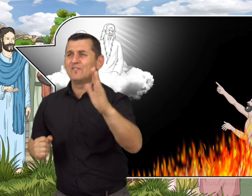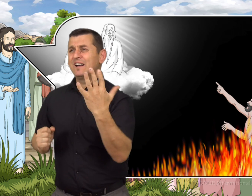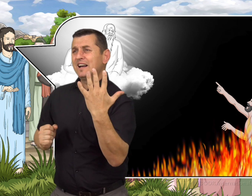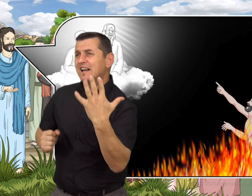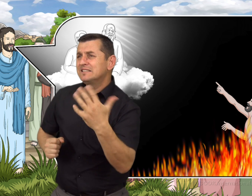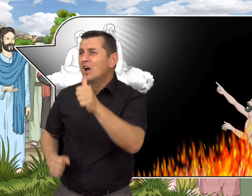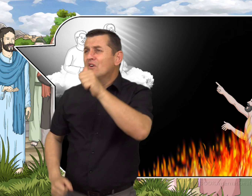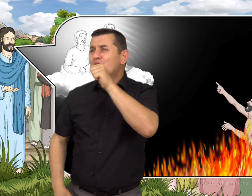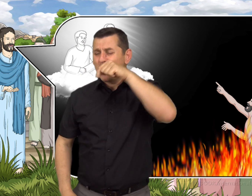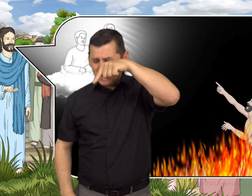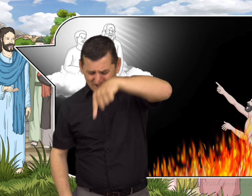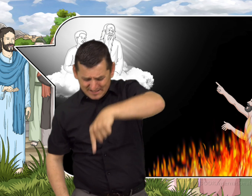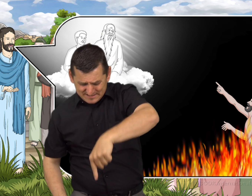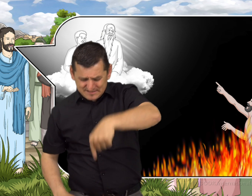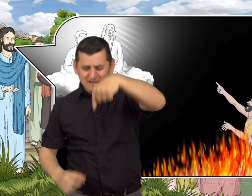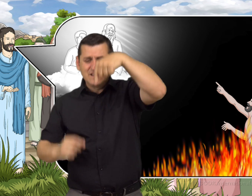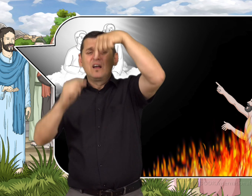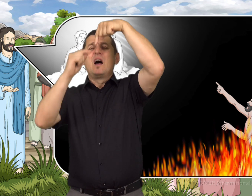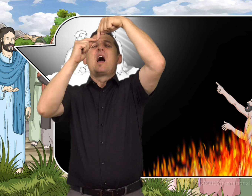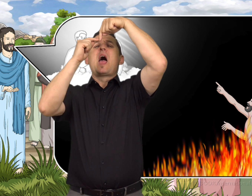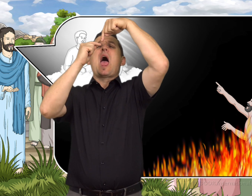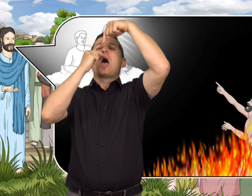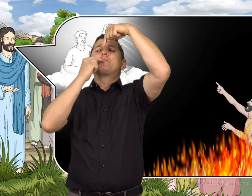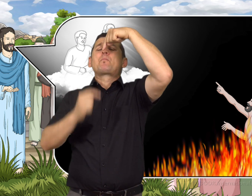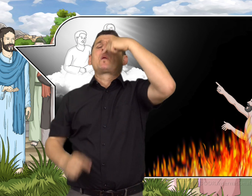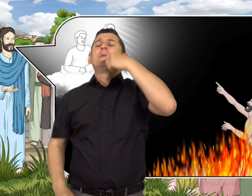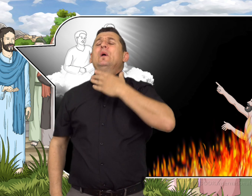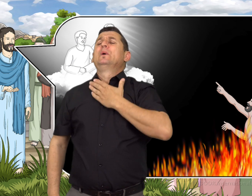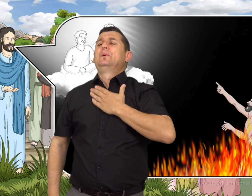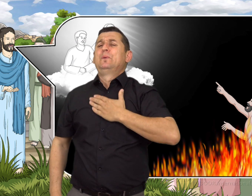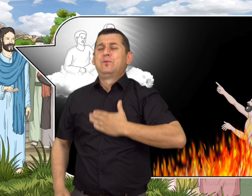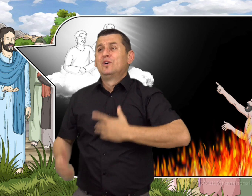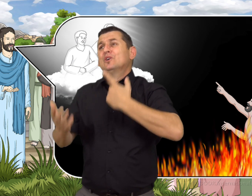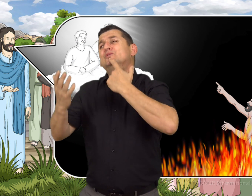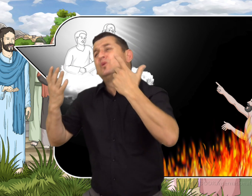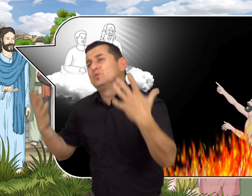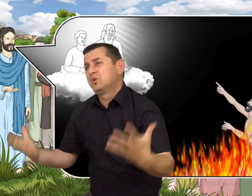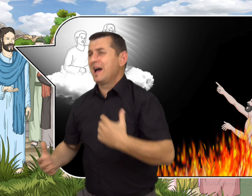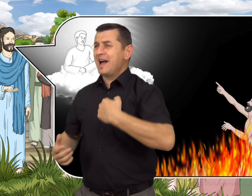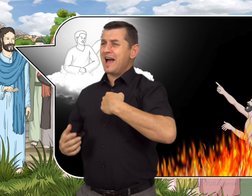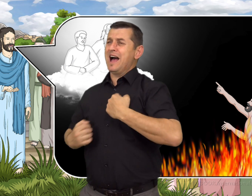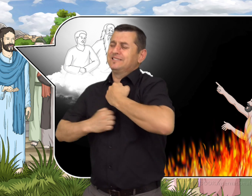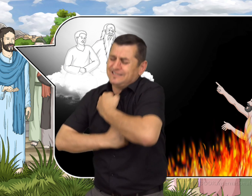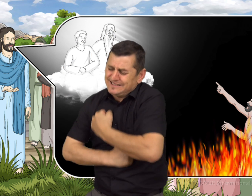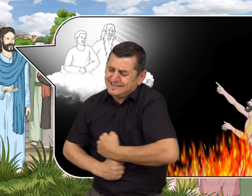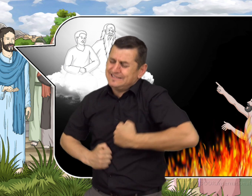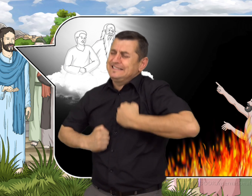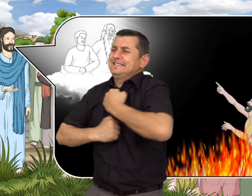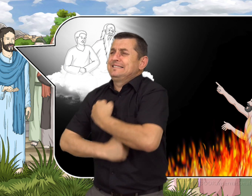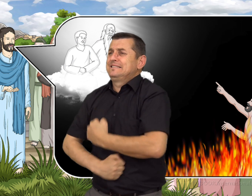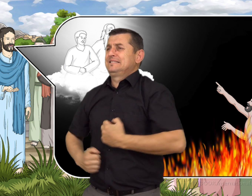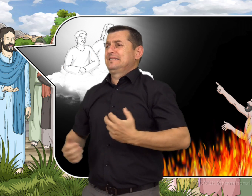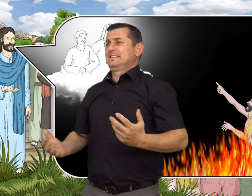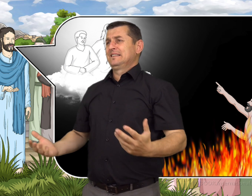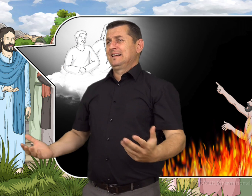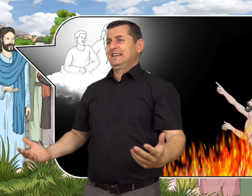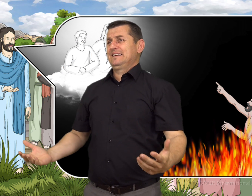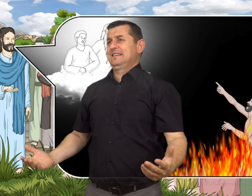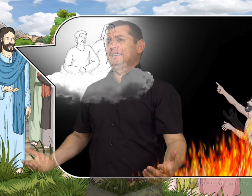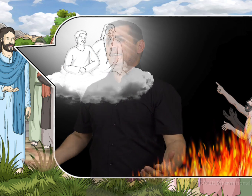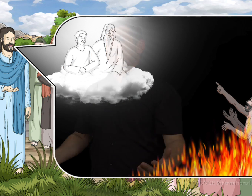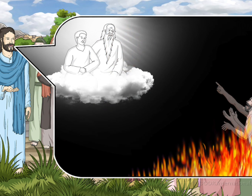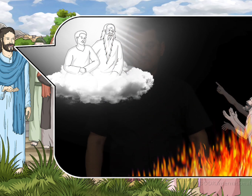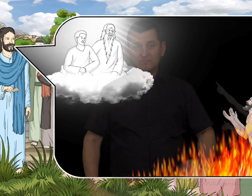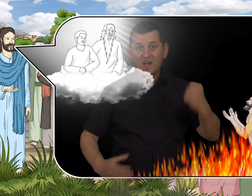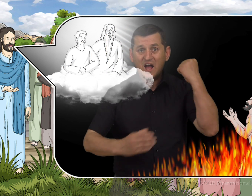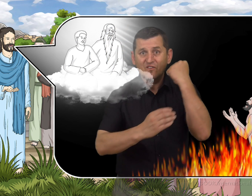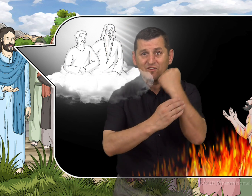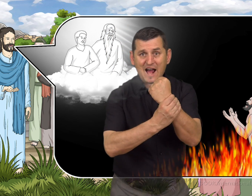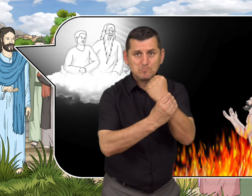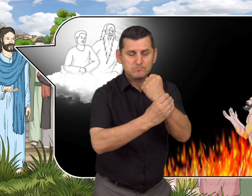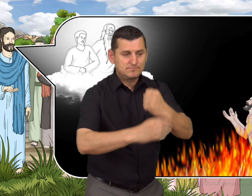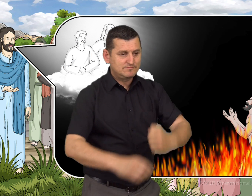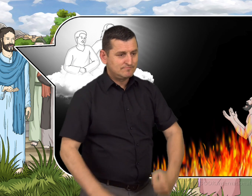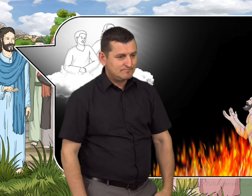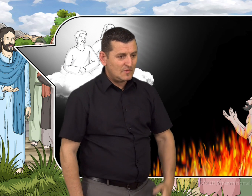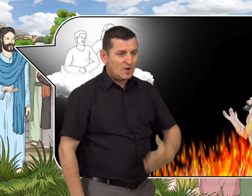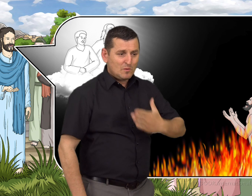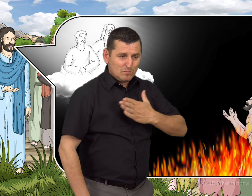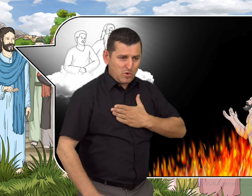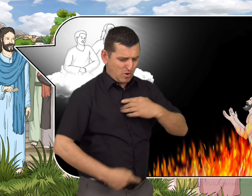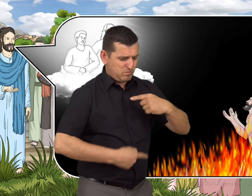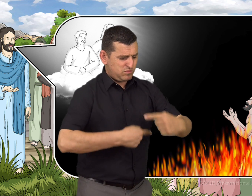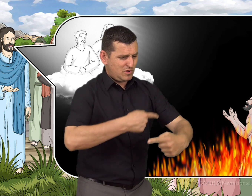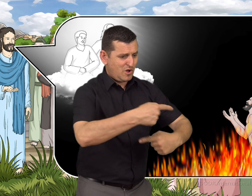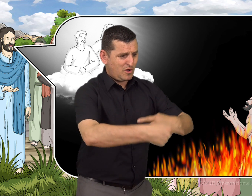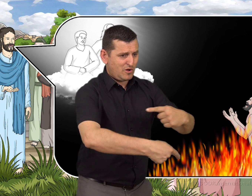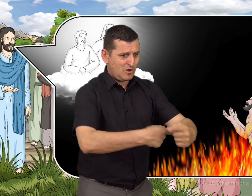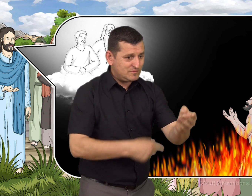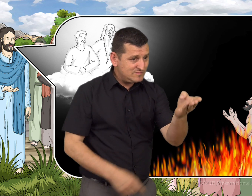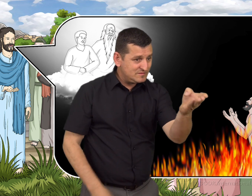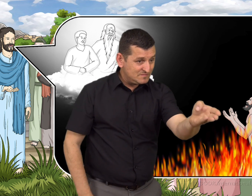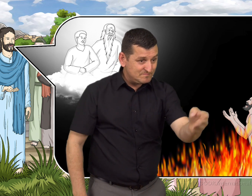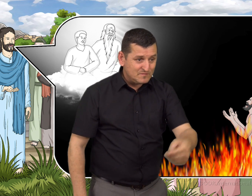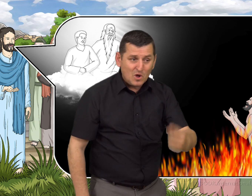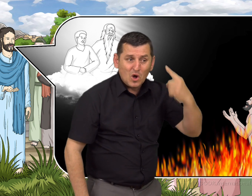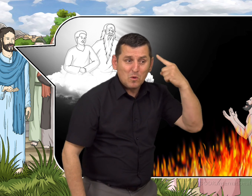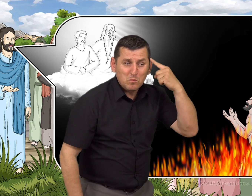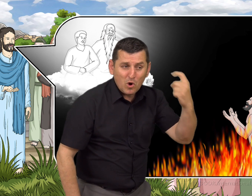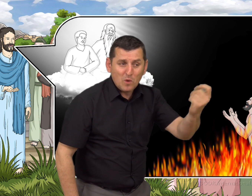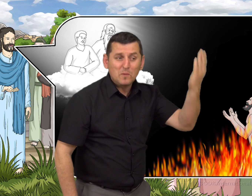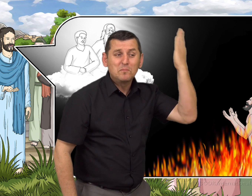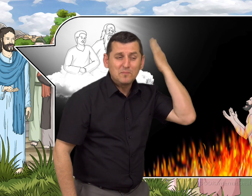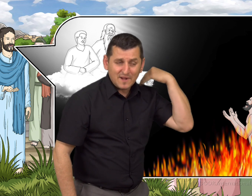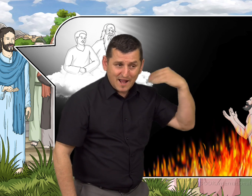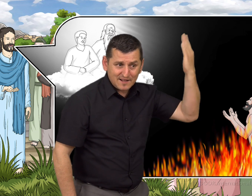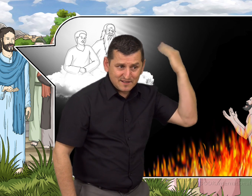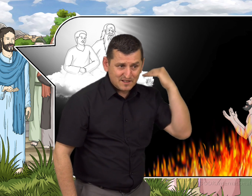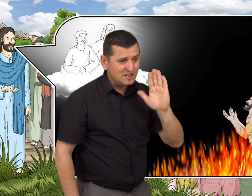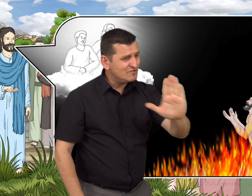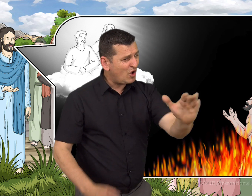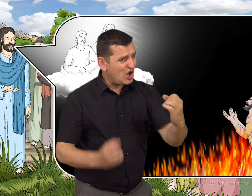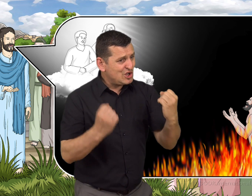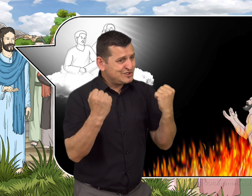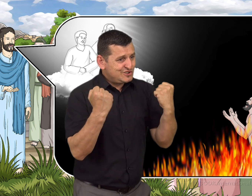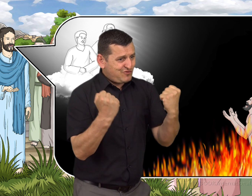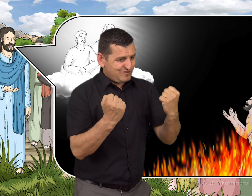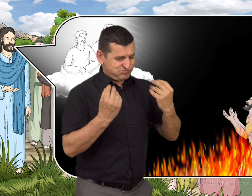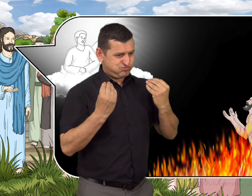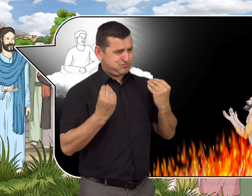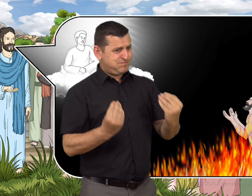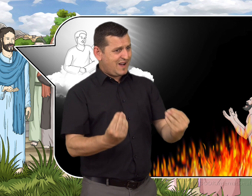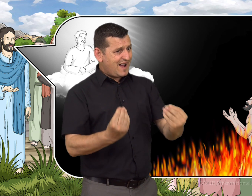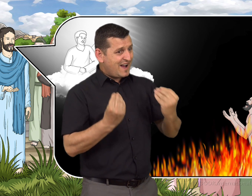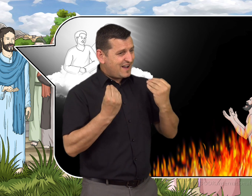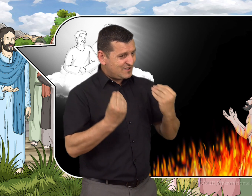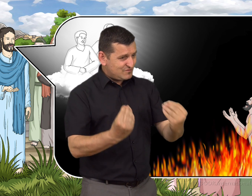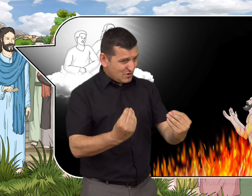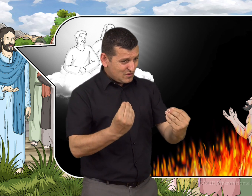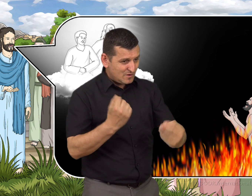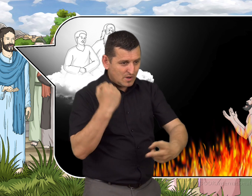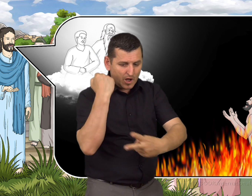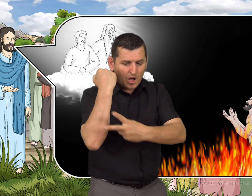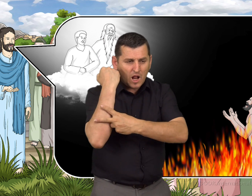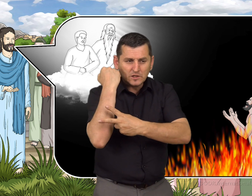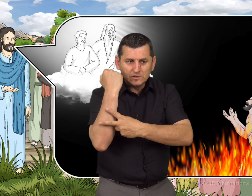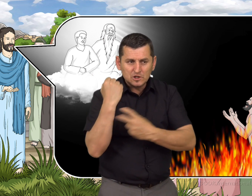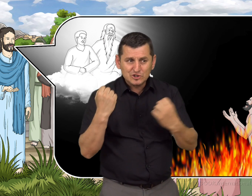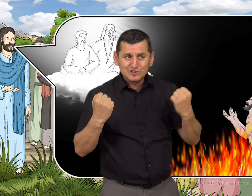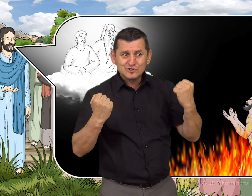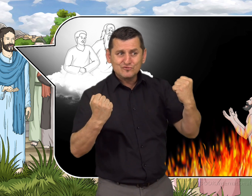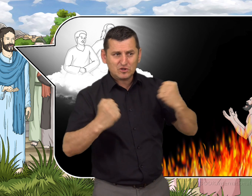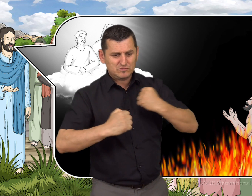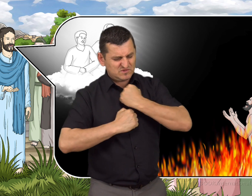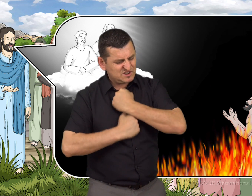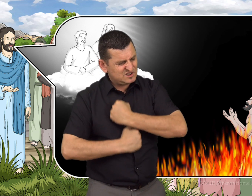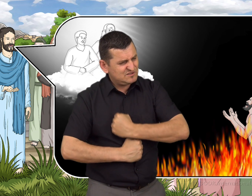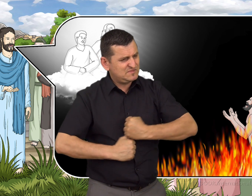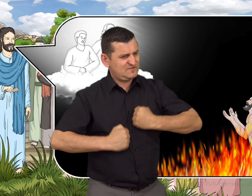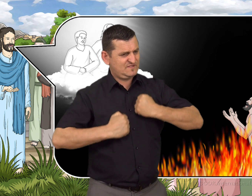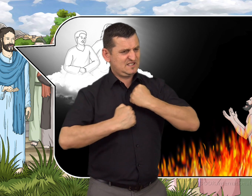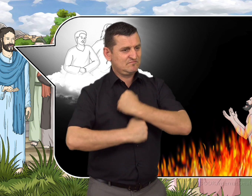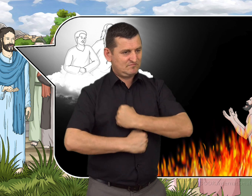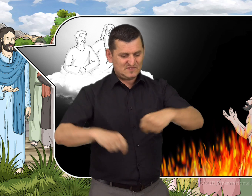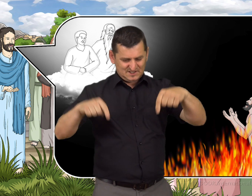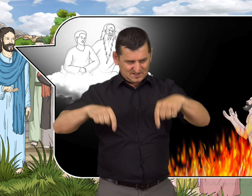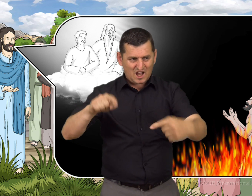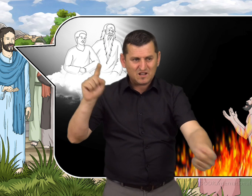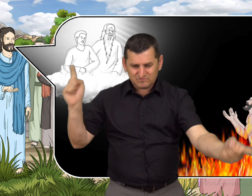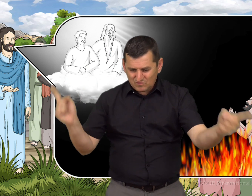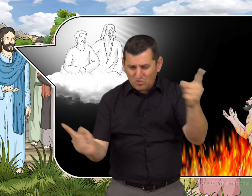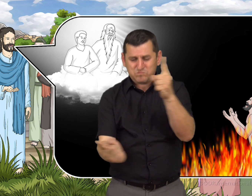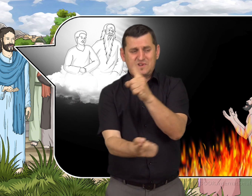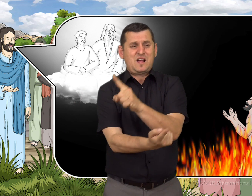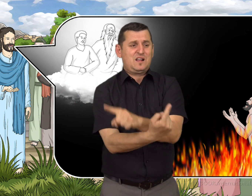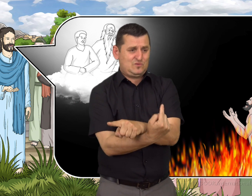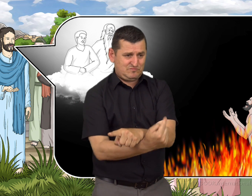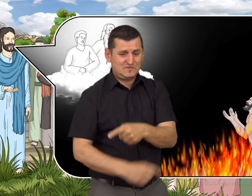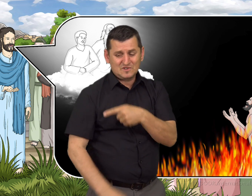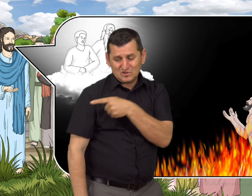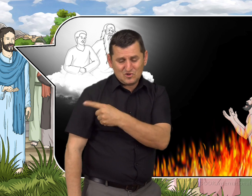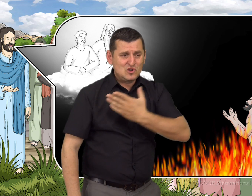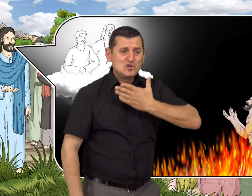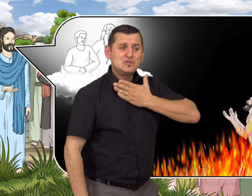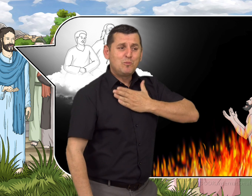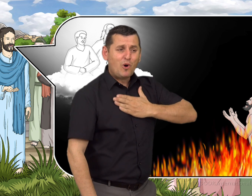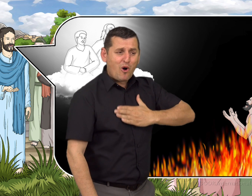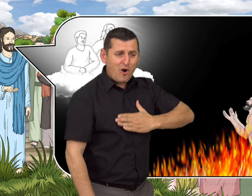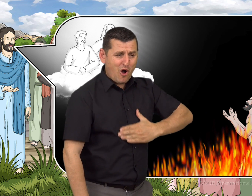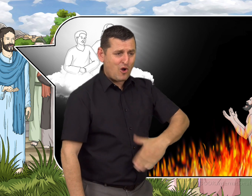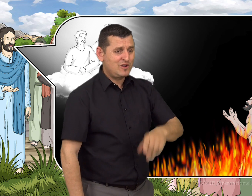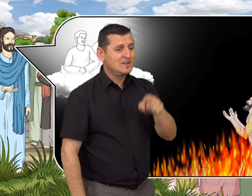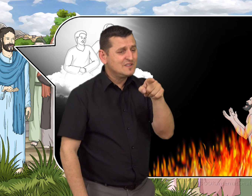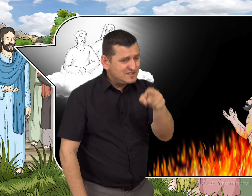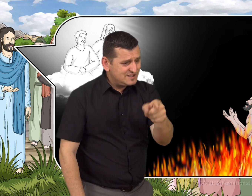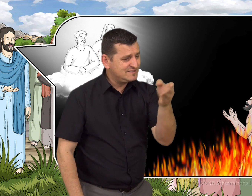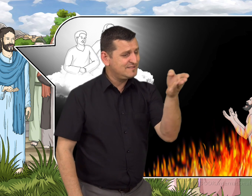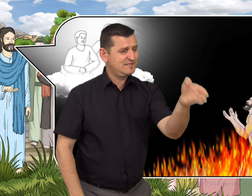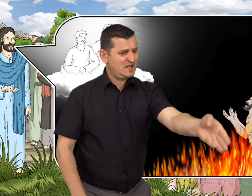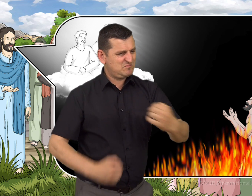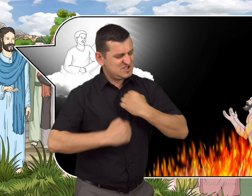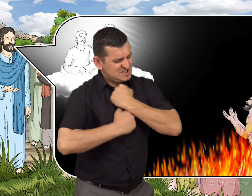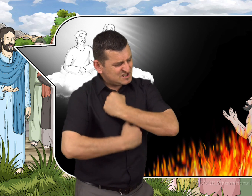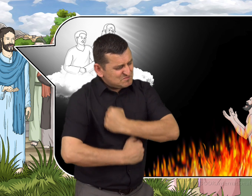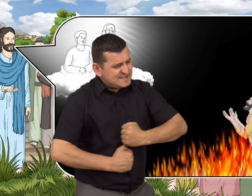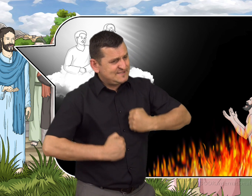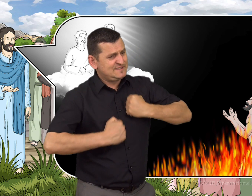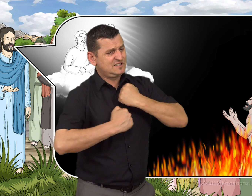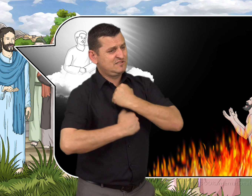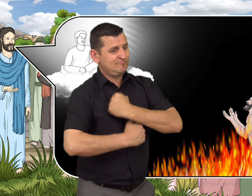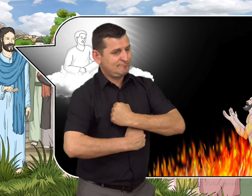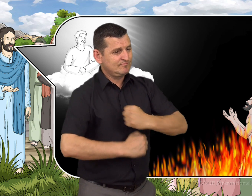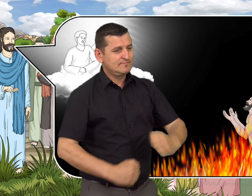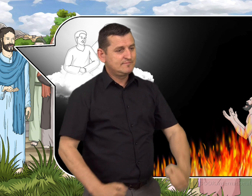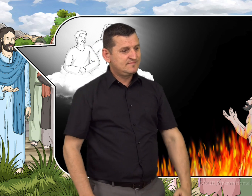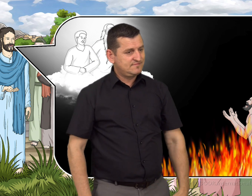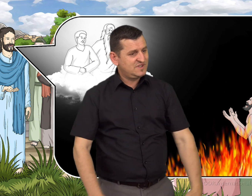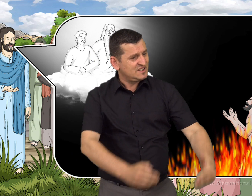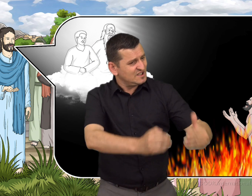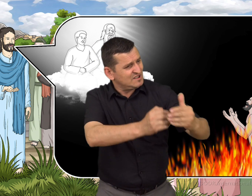For I am in agony in this fire.’ But Abraham answered, ‘Child, remember that during your lifetime you received your good things, while Lazarus received bad things.